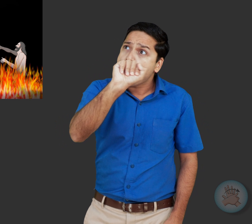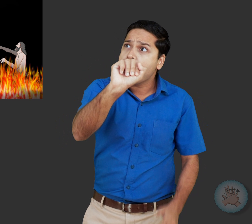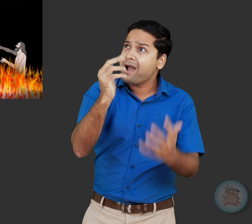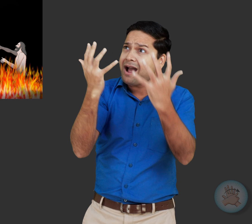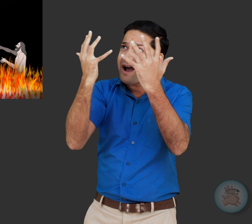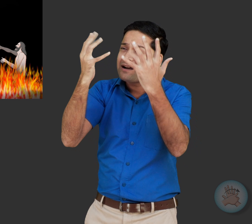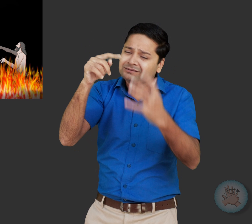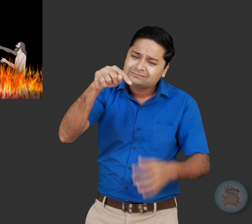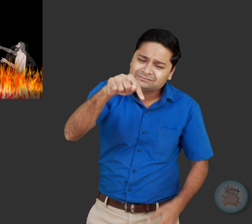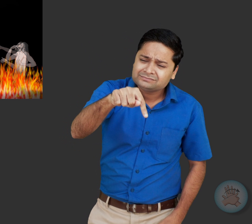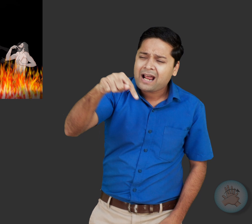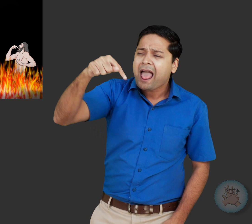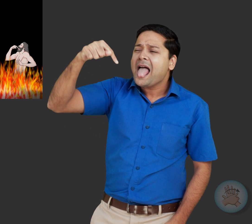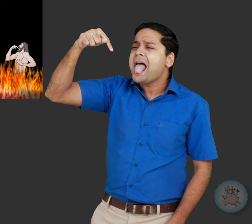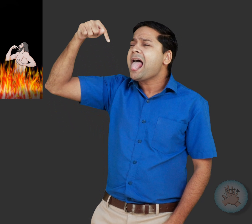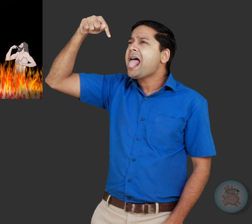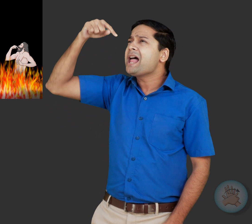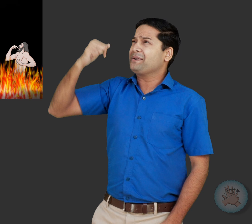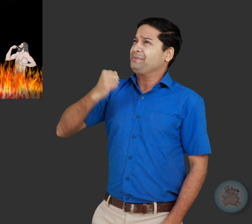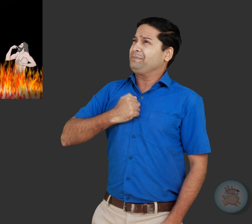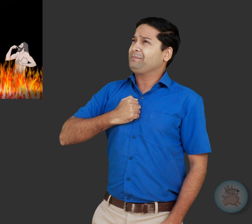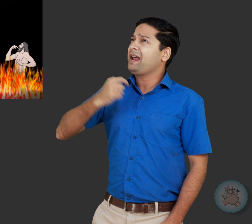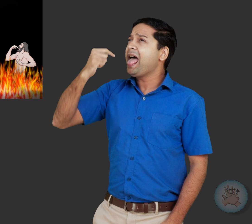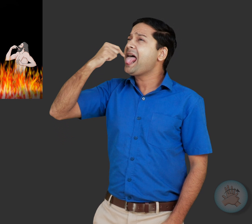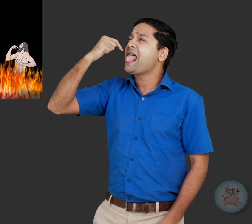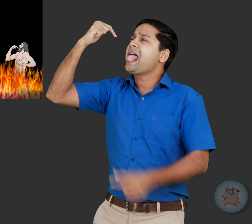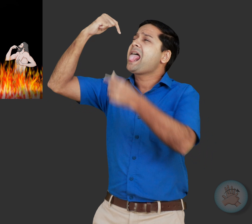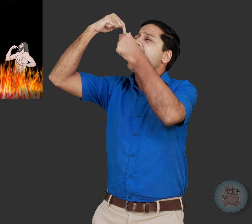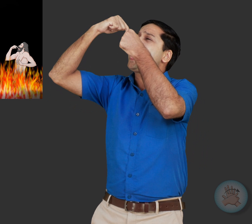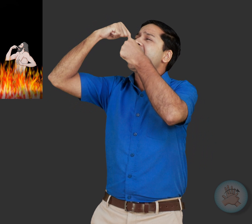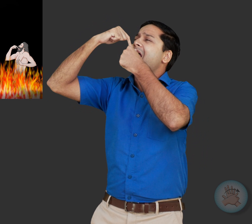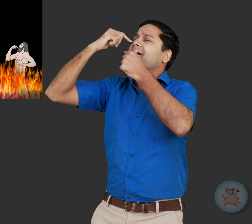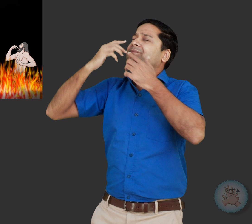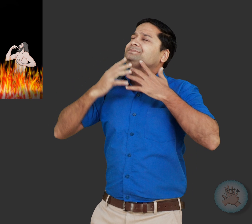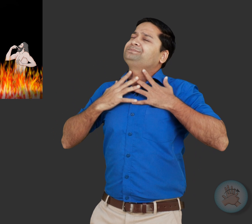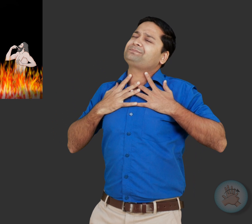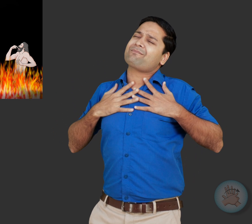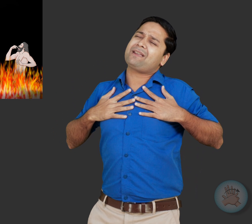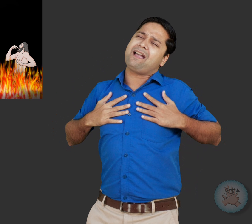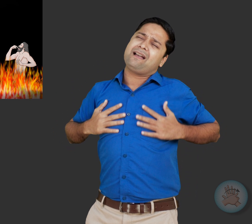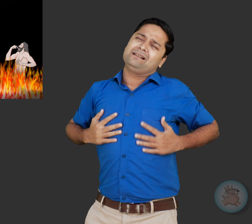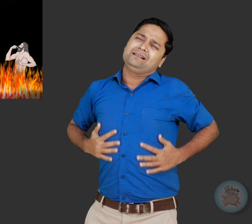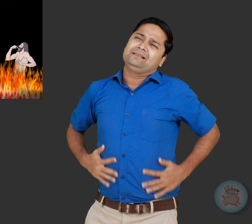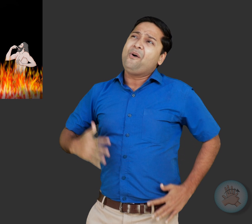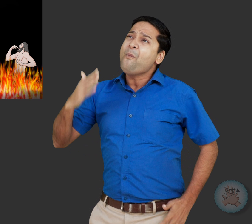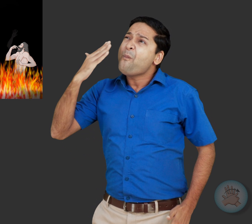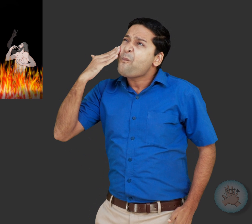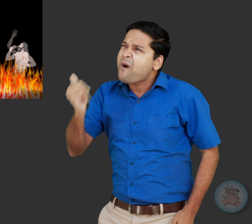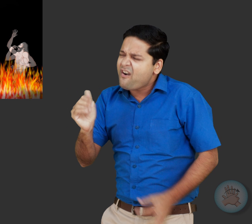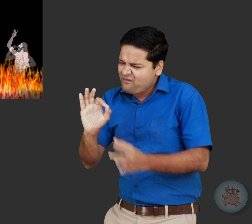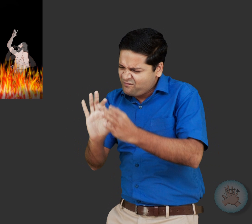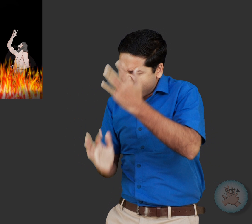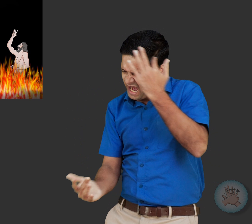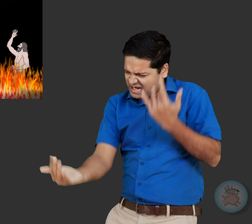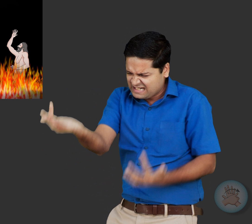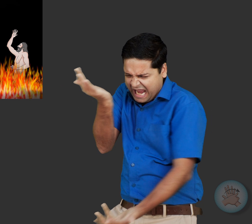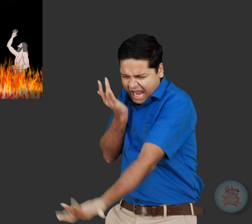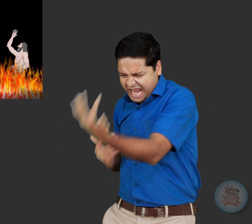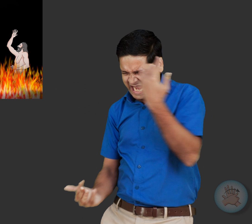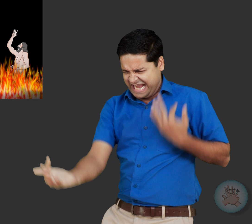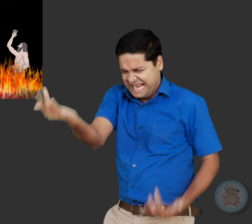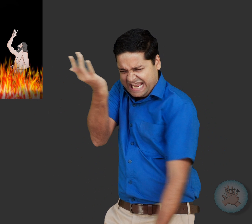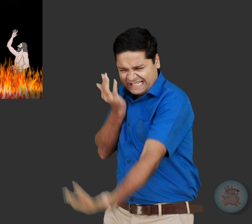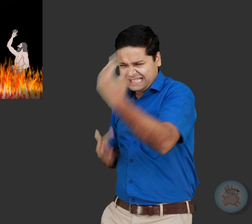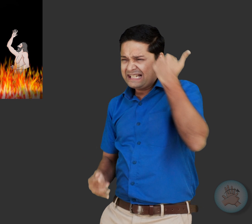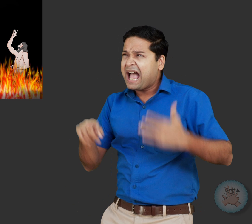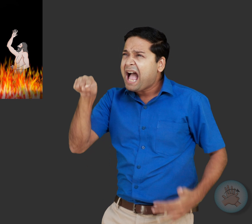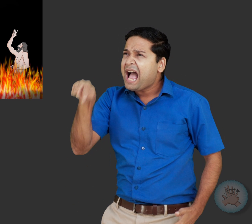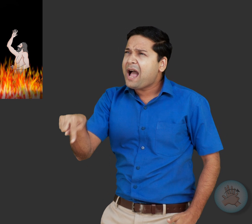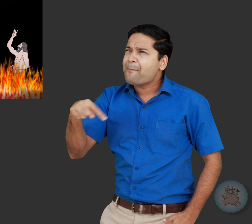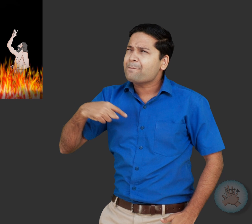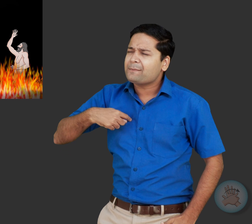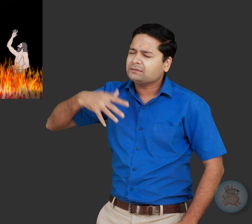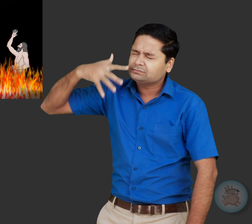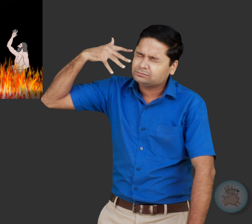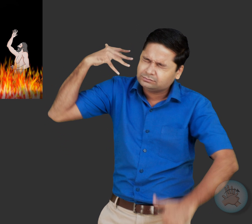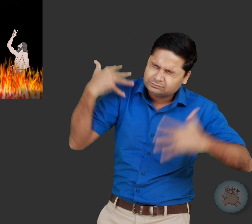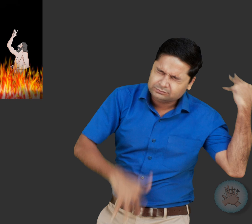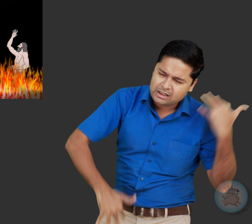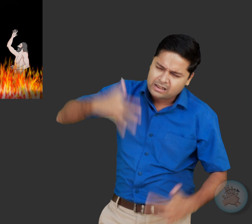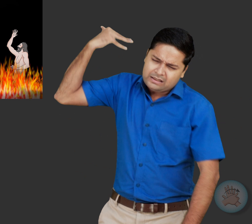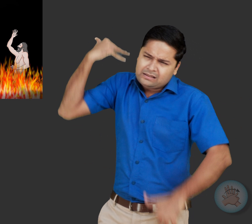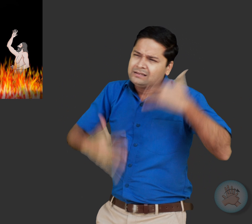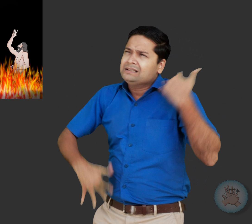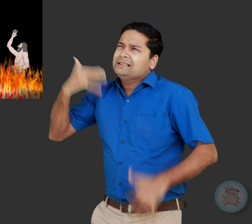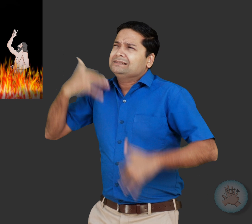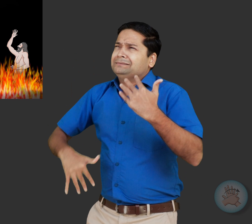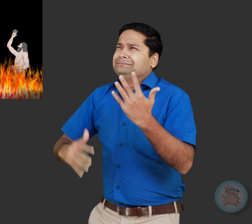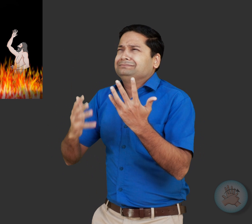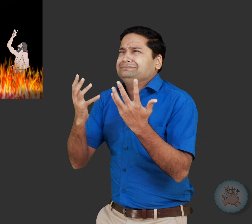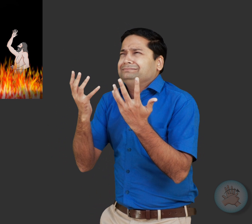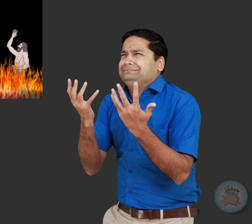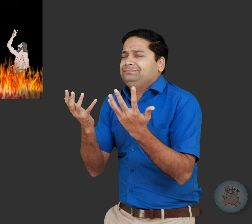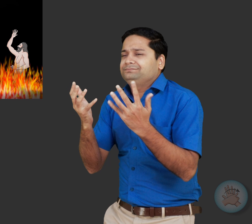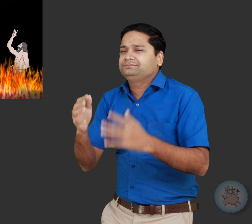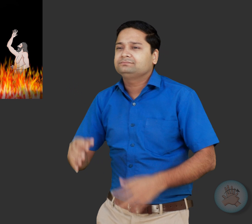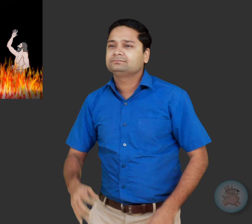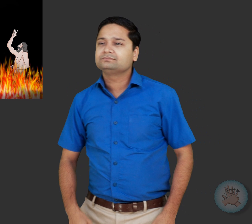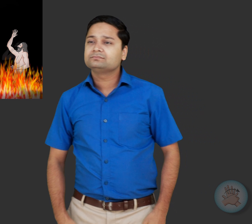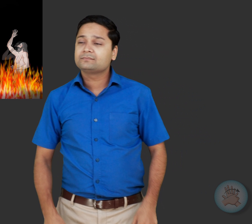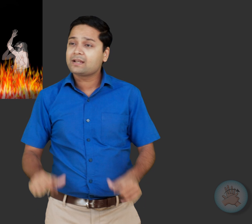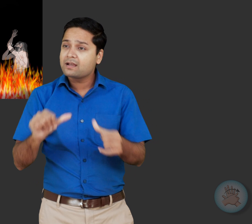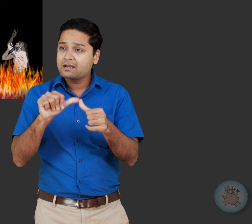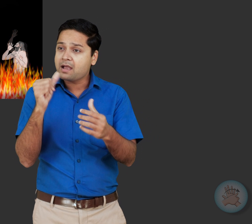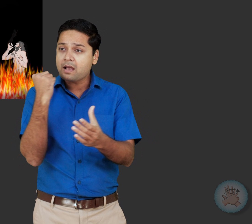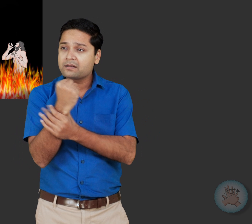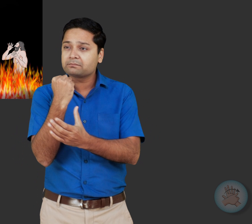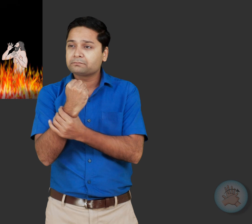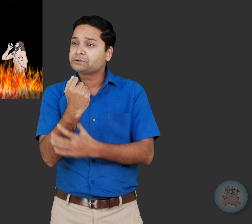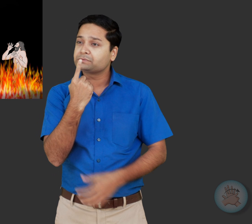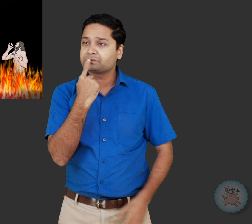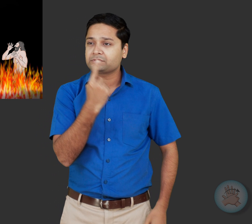For I am in agony in this fire.’